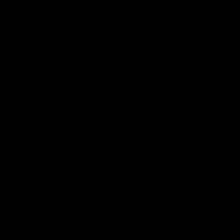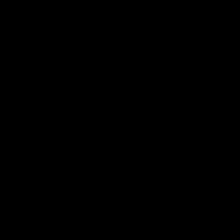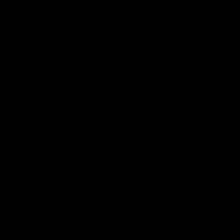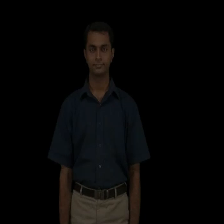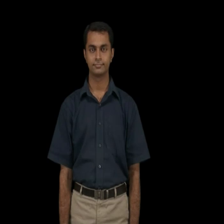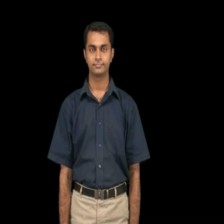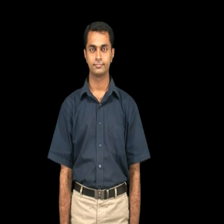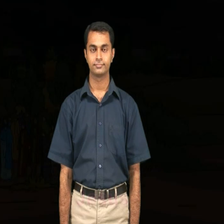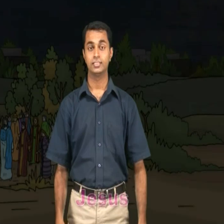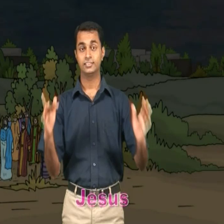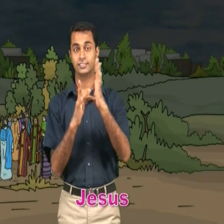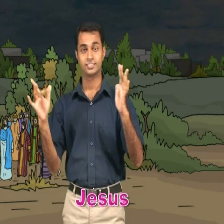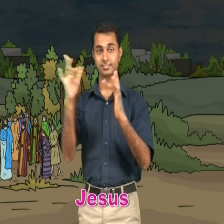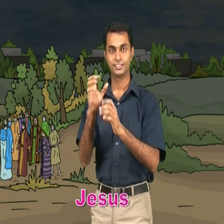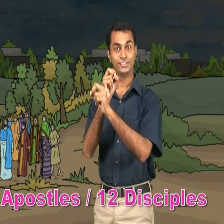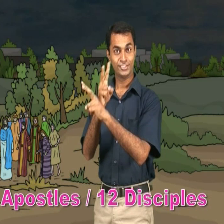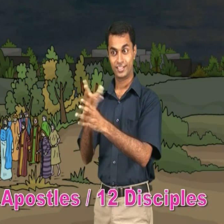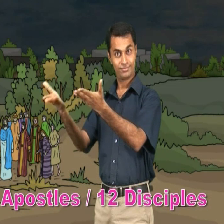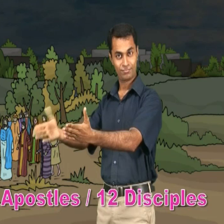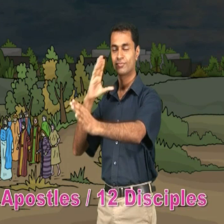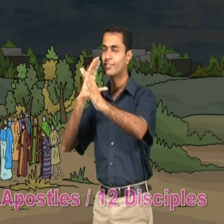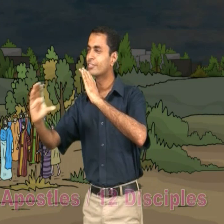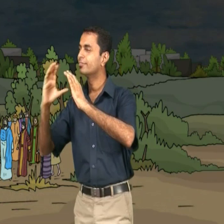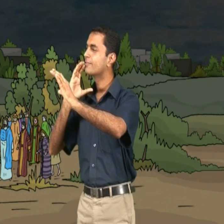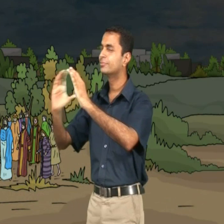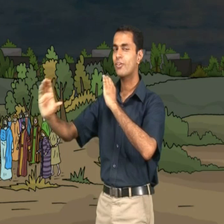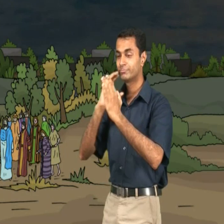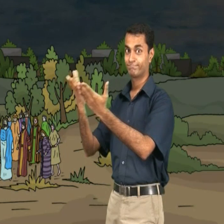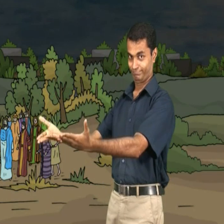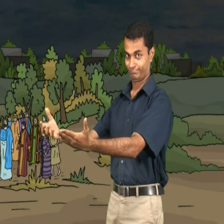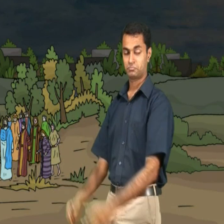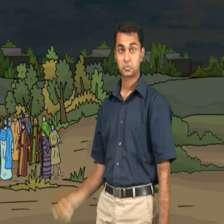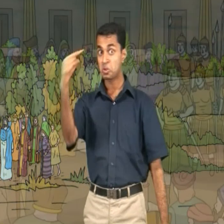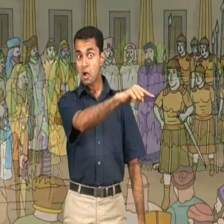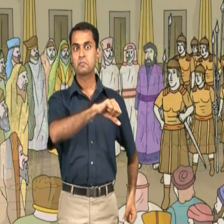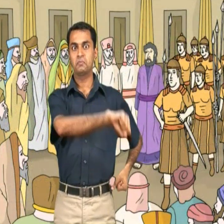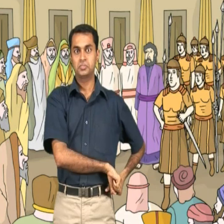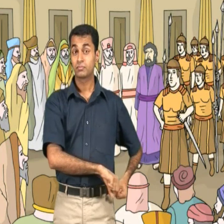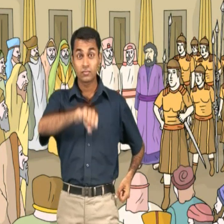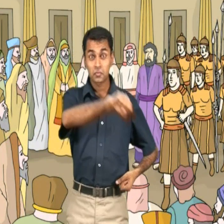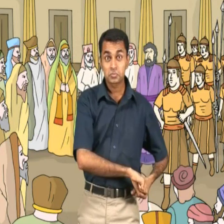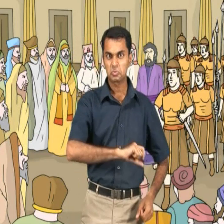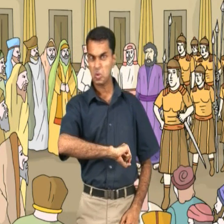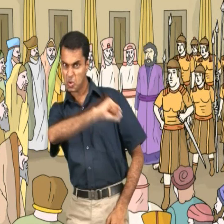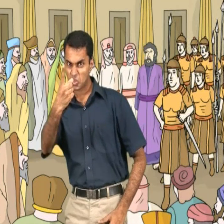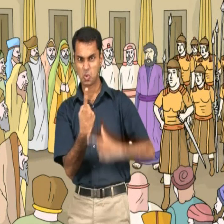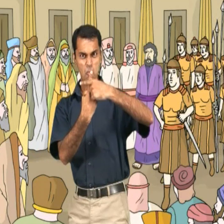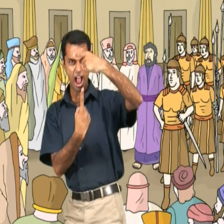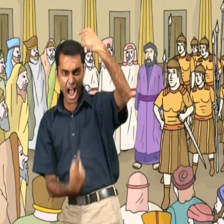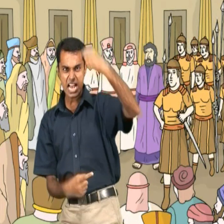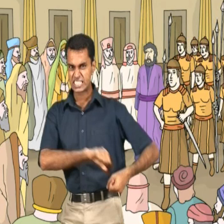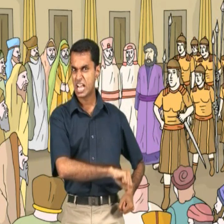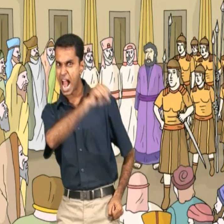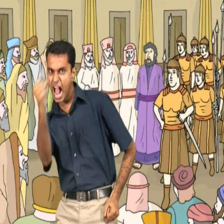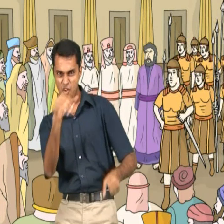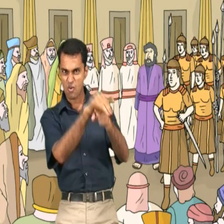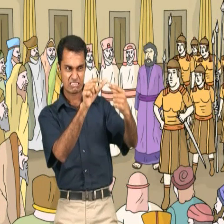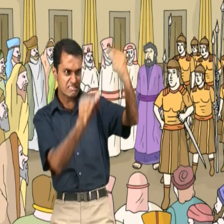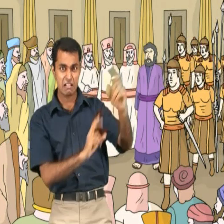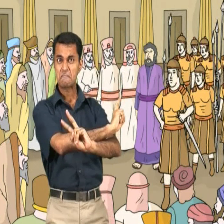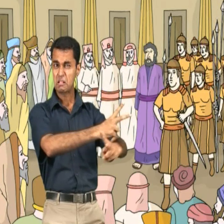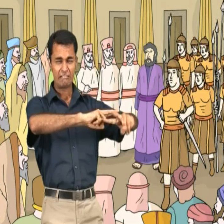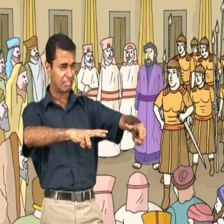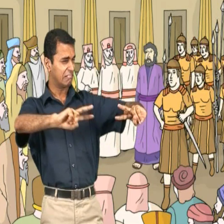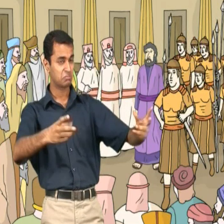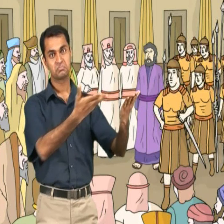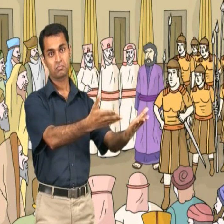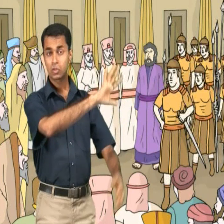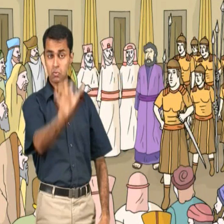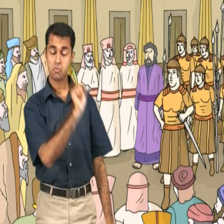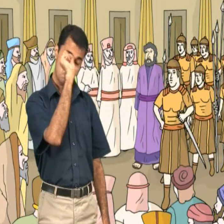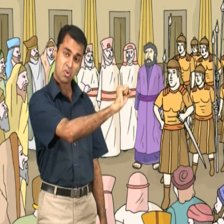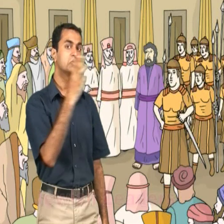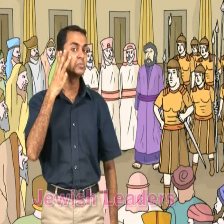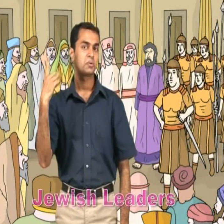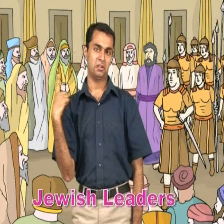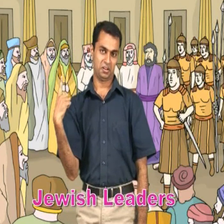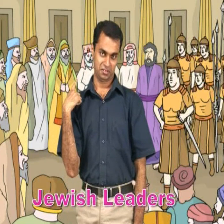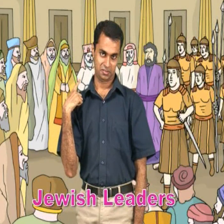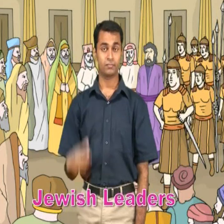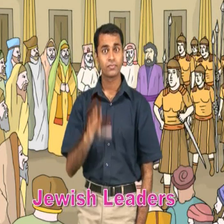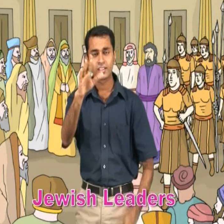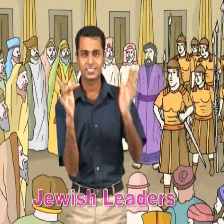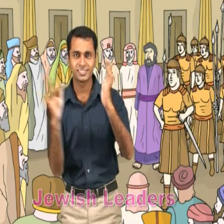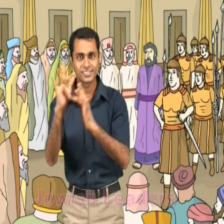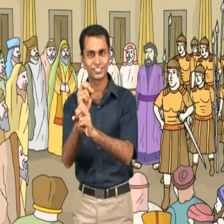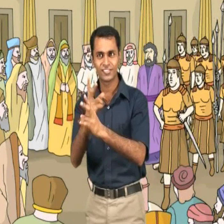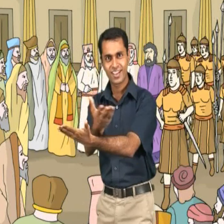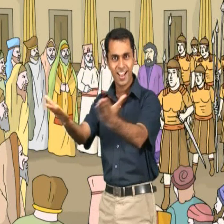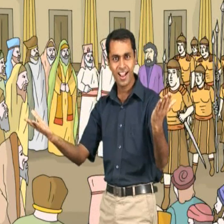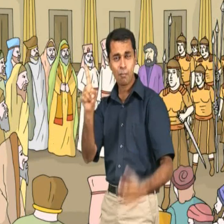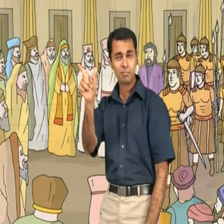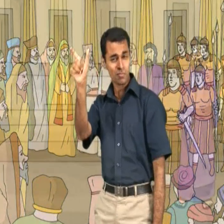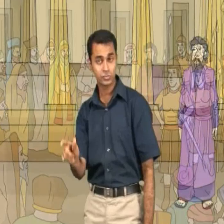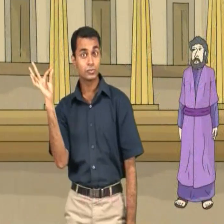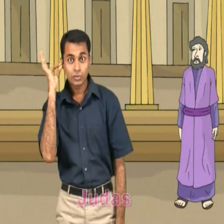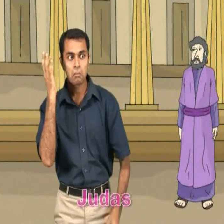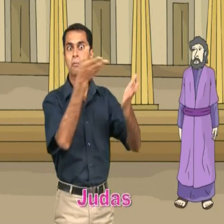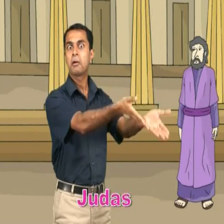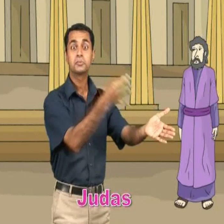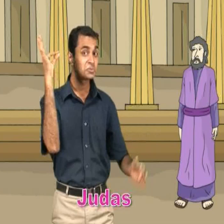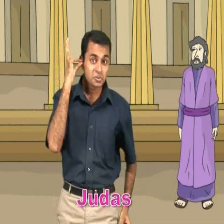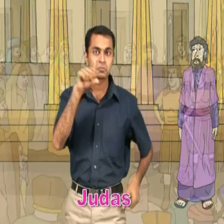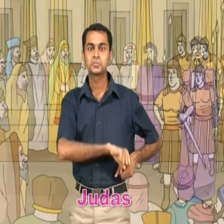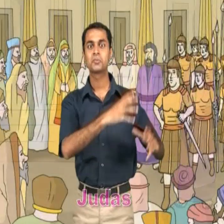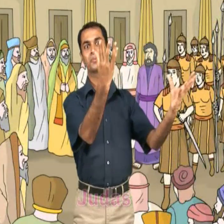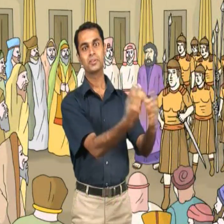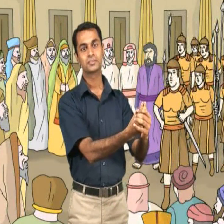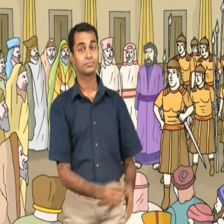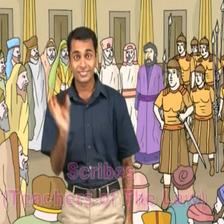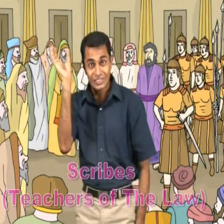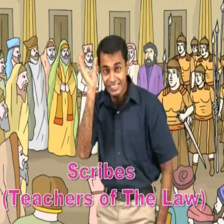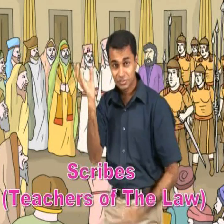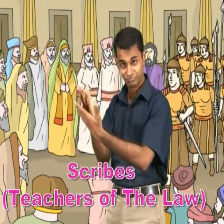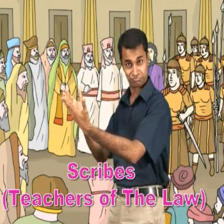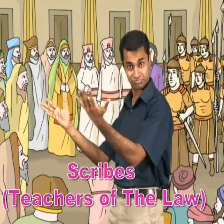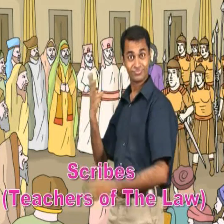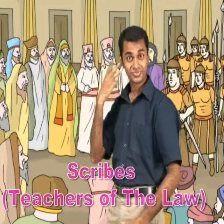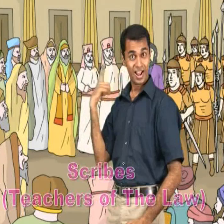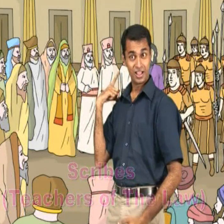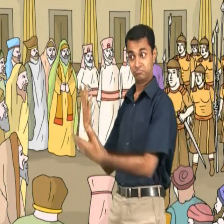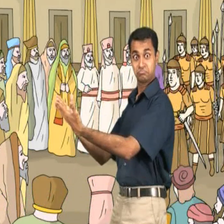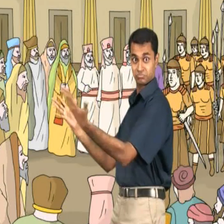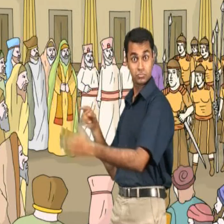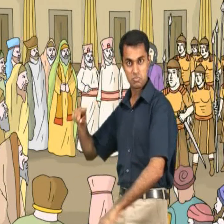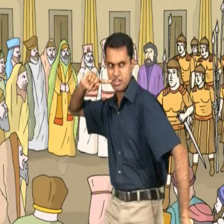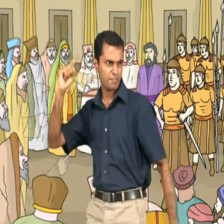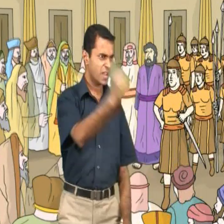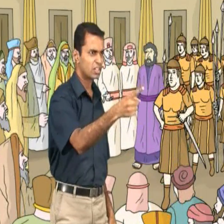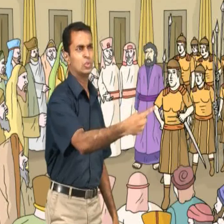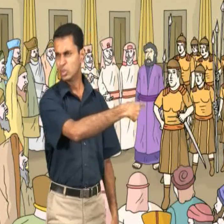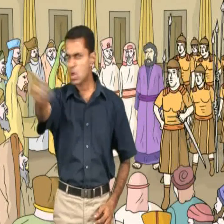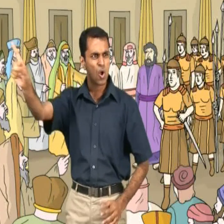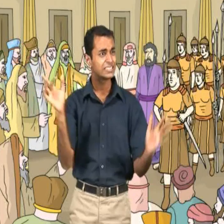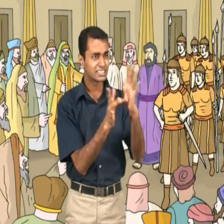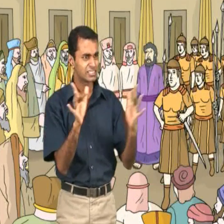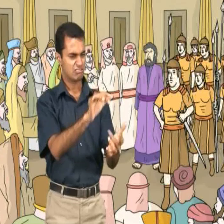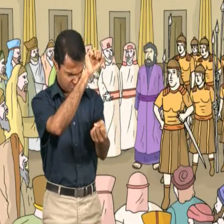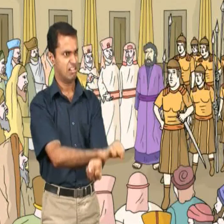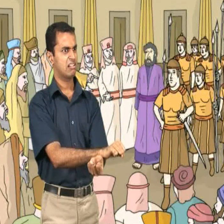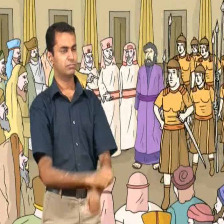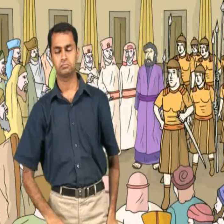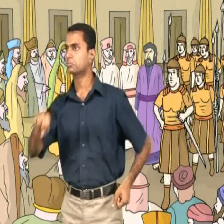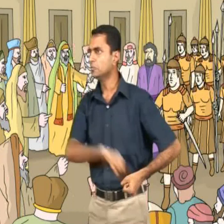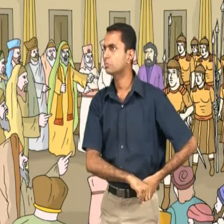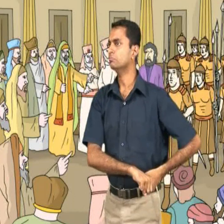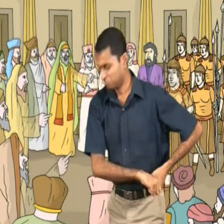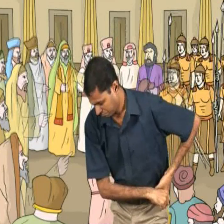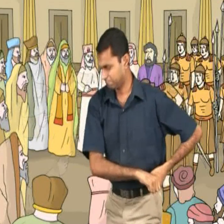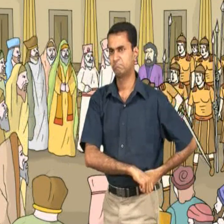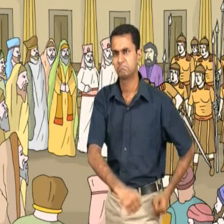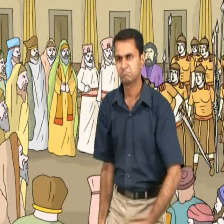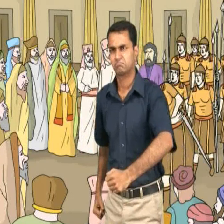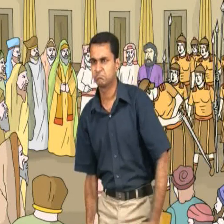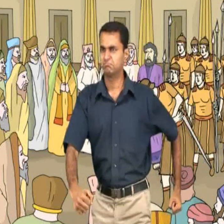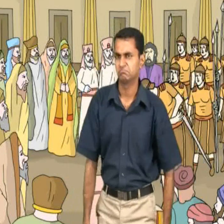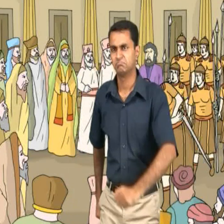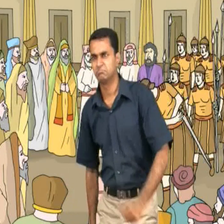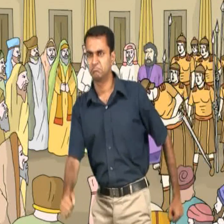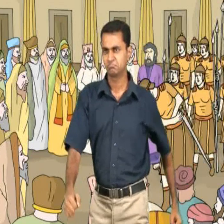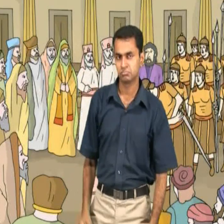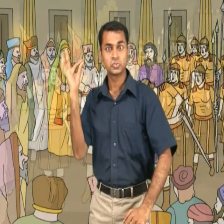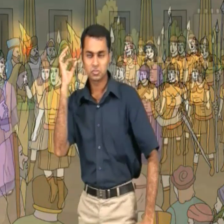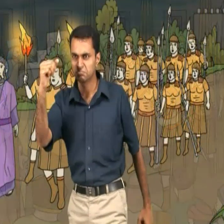While Jesus was still speaking, Judas, one of the Twelve, arrived, accompanied by a large crowd armed with swords and clubs, sent from the chief priests and elders of the people.